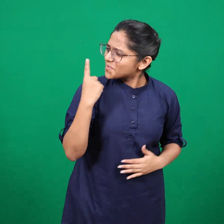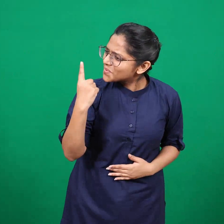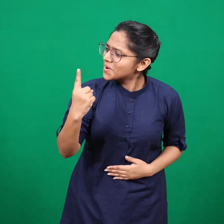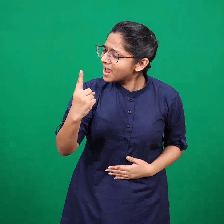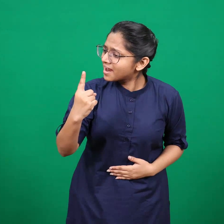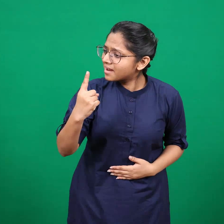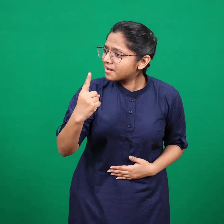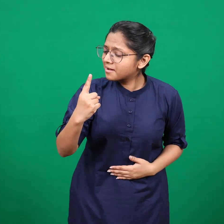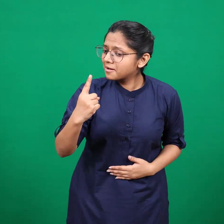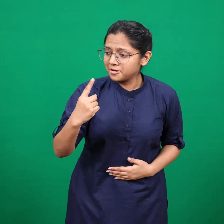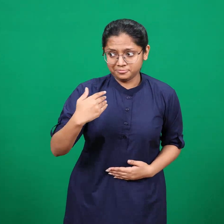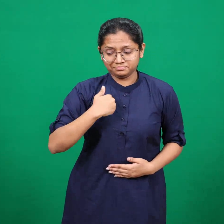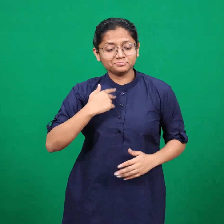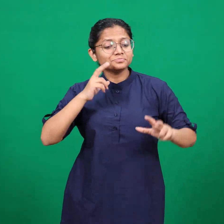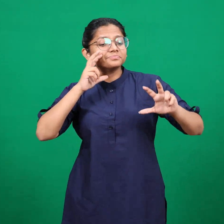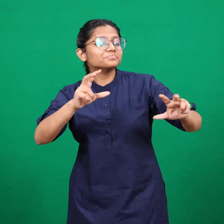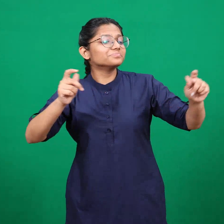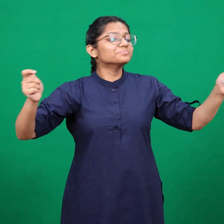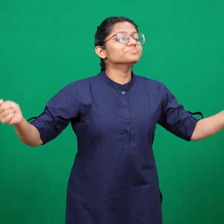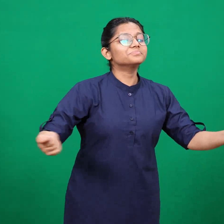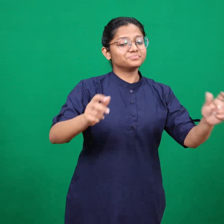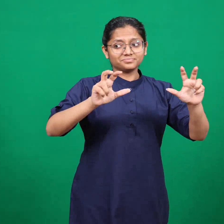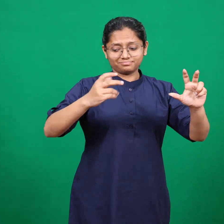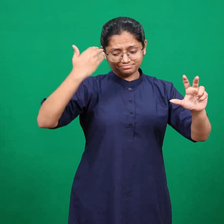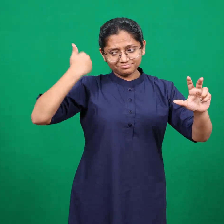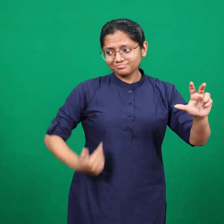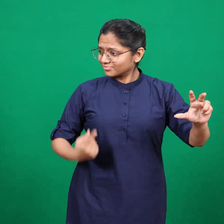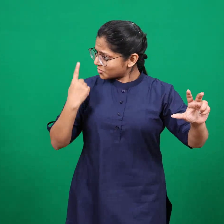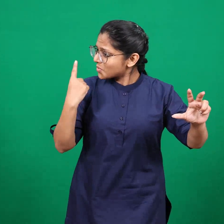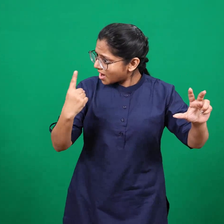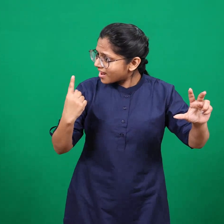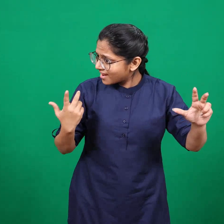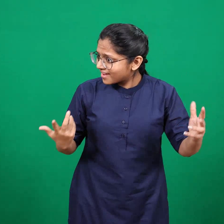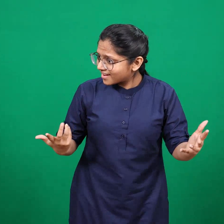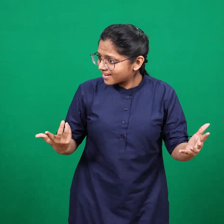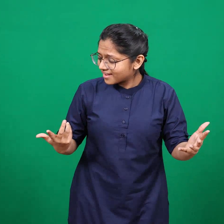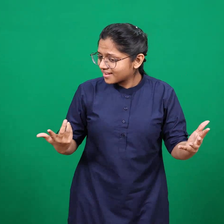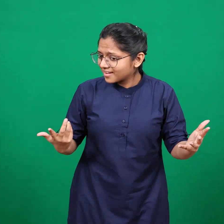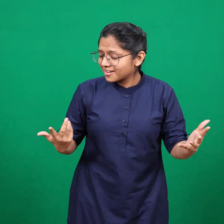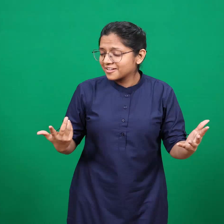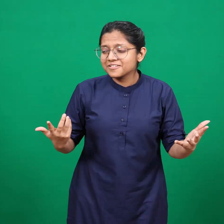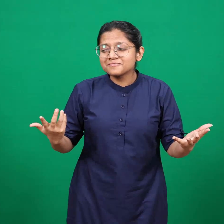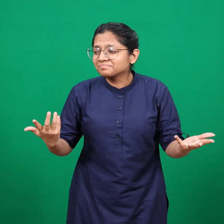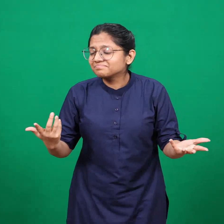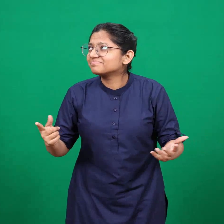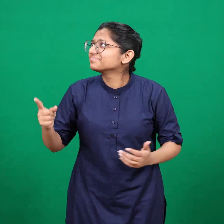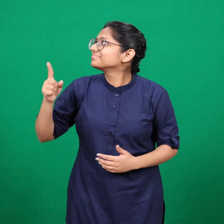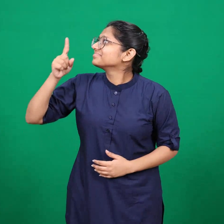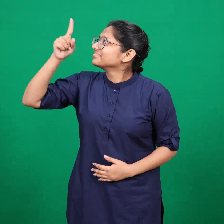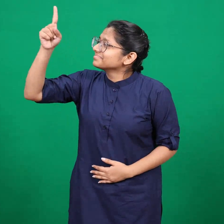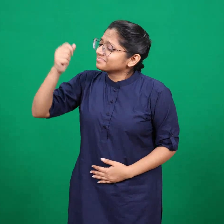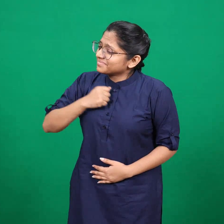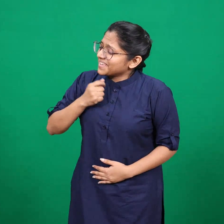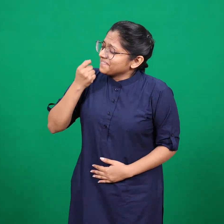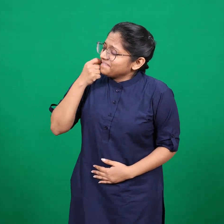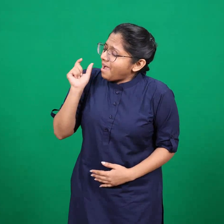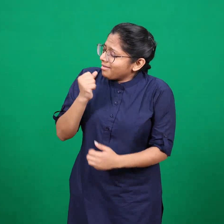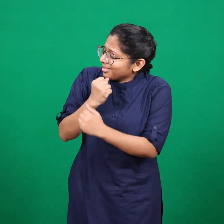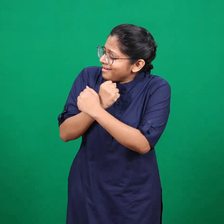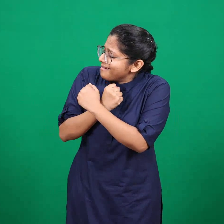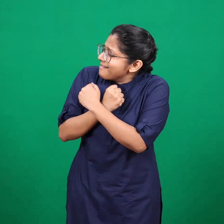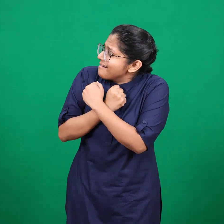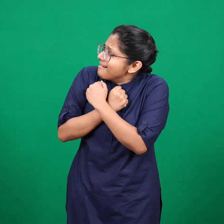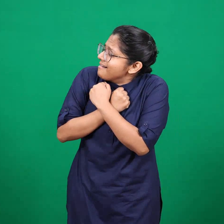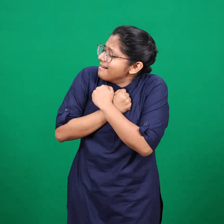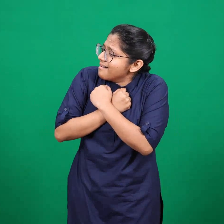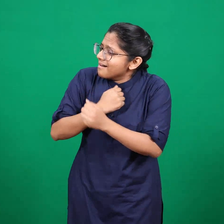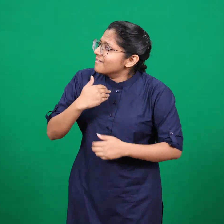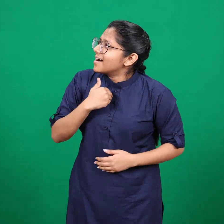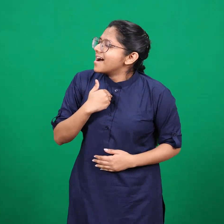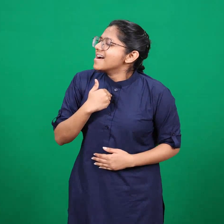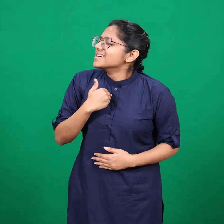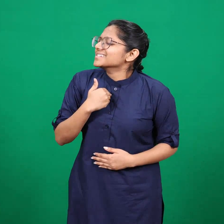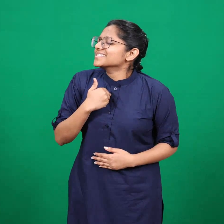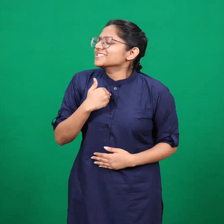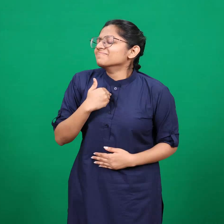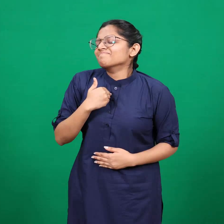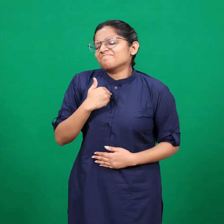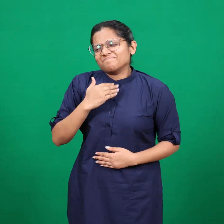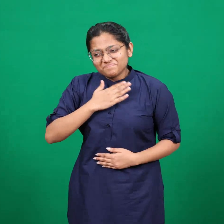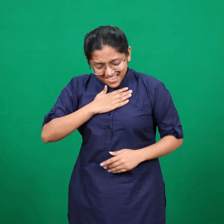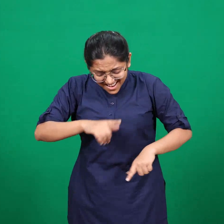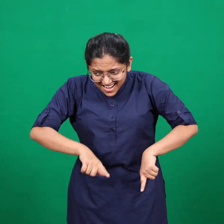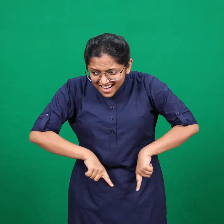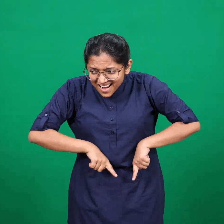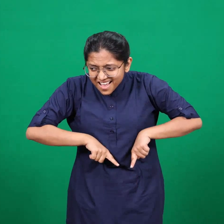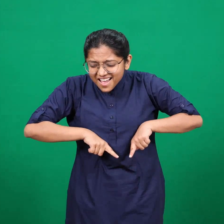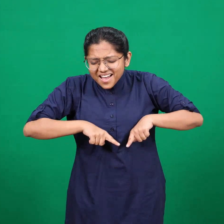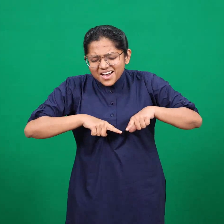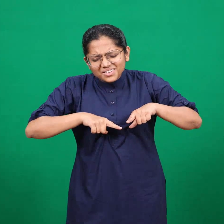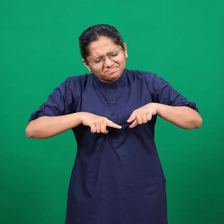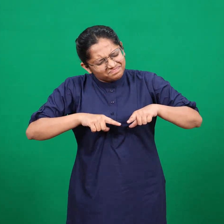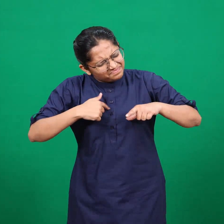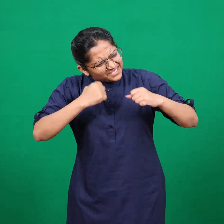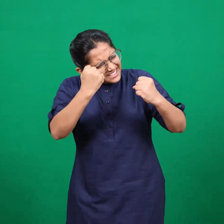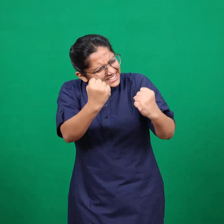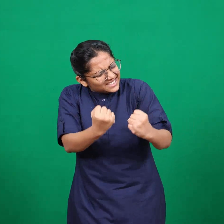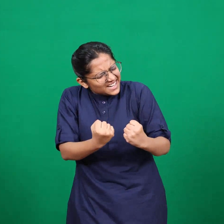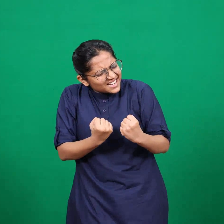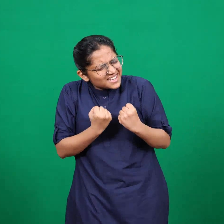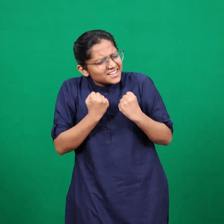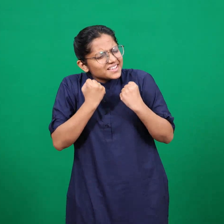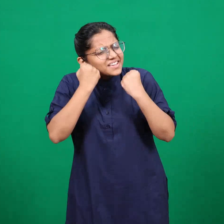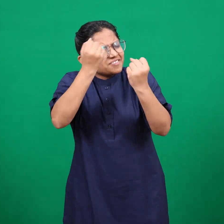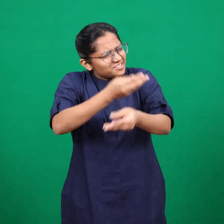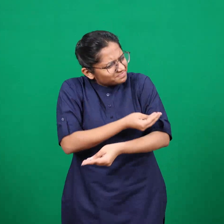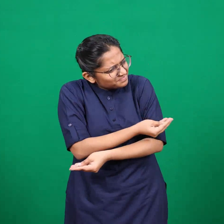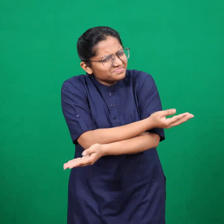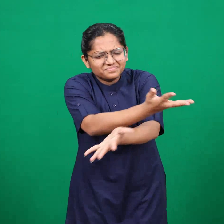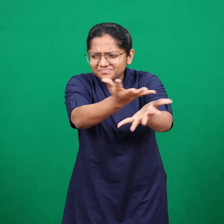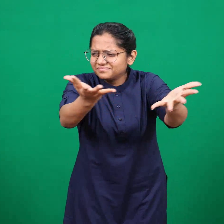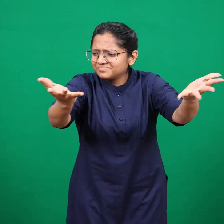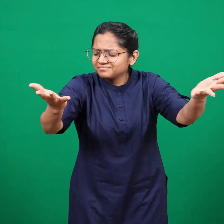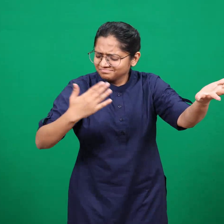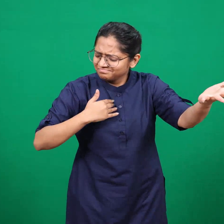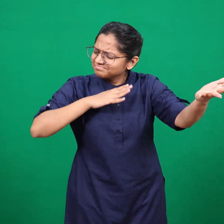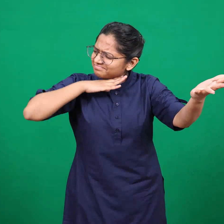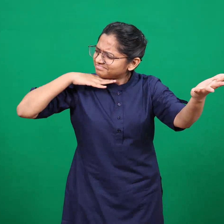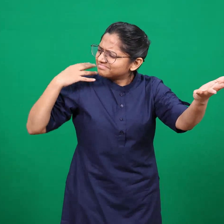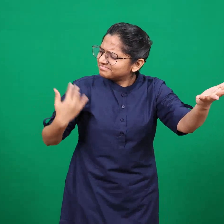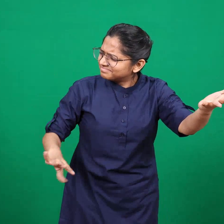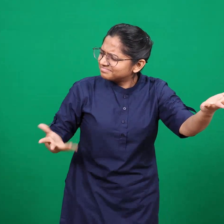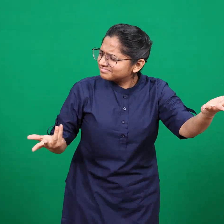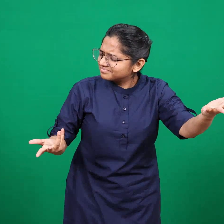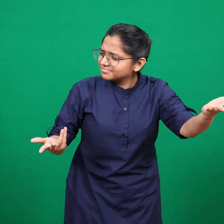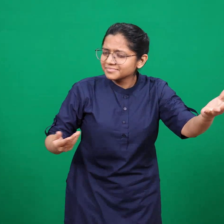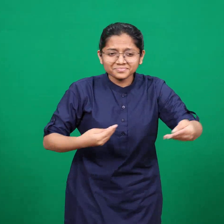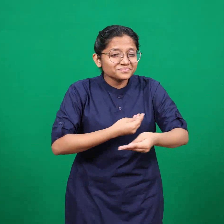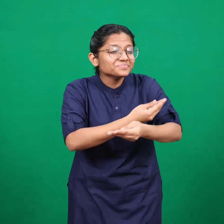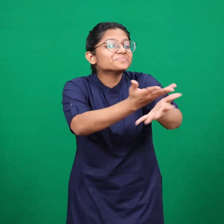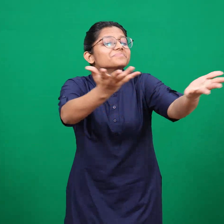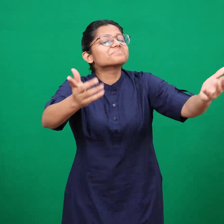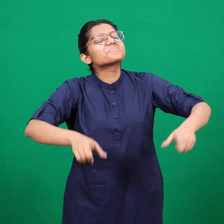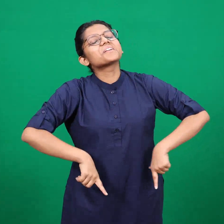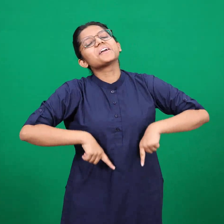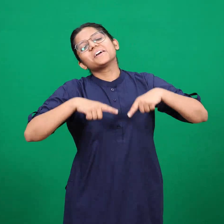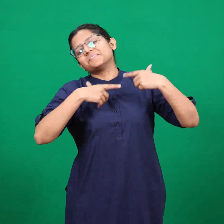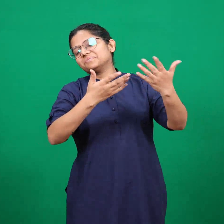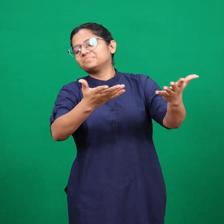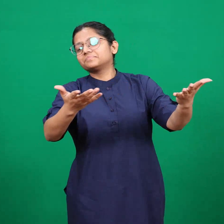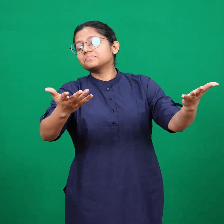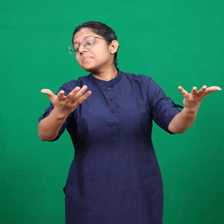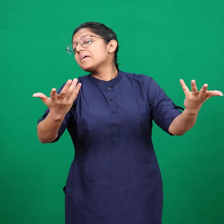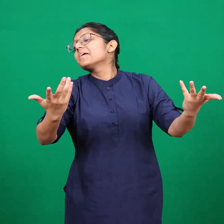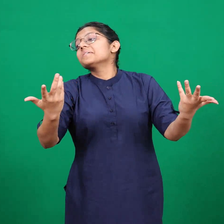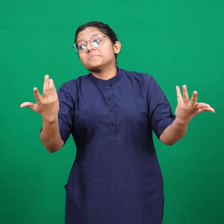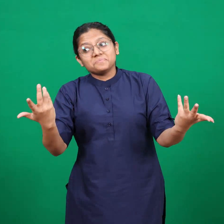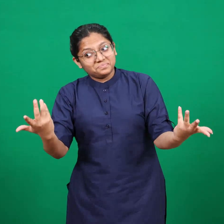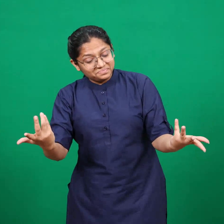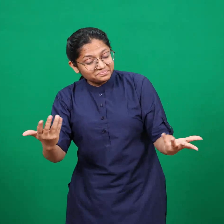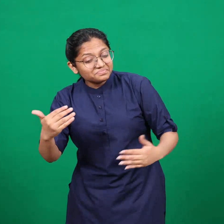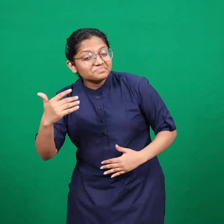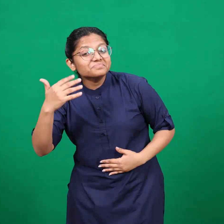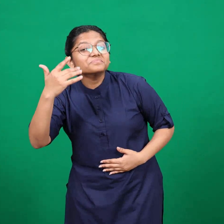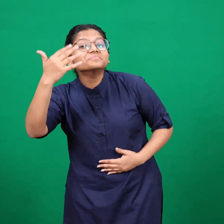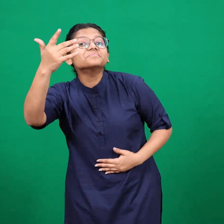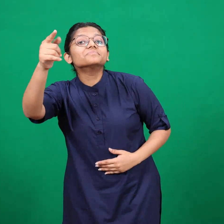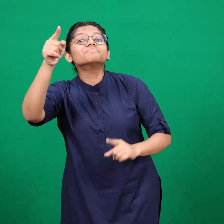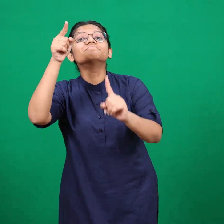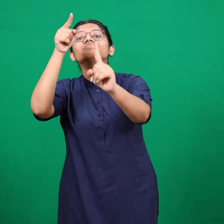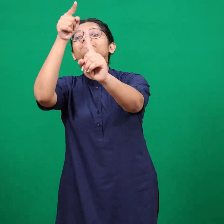The reason the Father loves Me is that I lay down My life in order to take it up again.